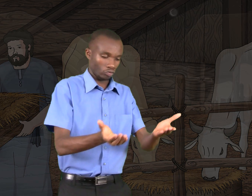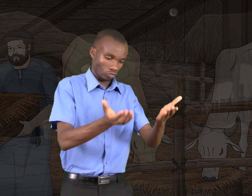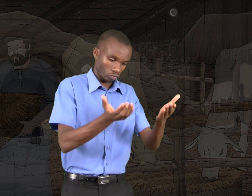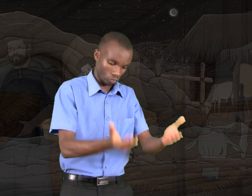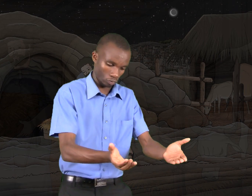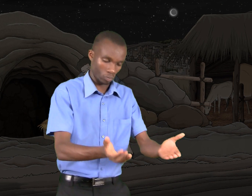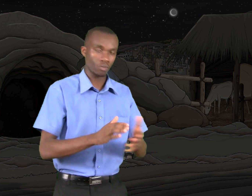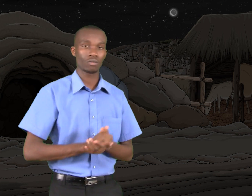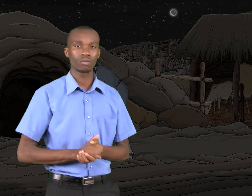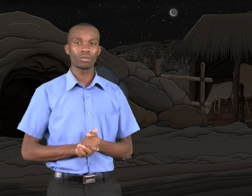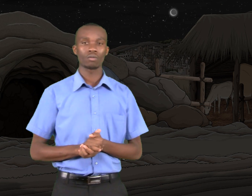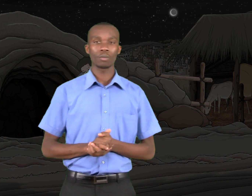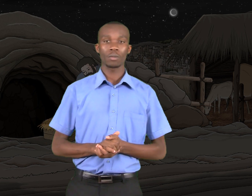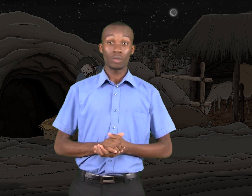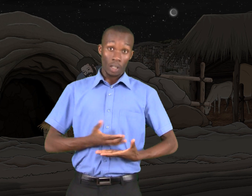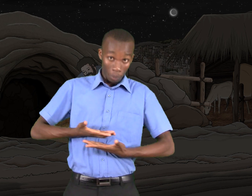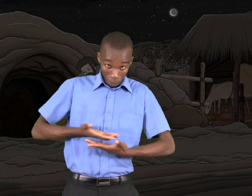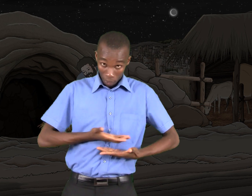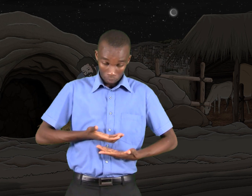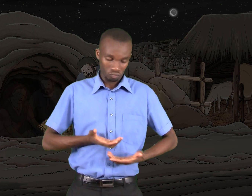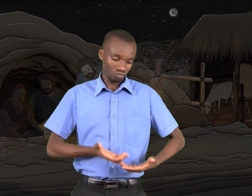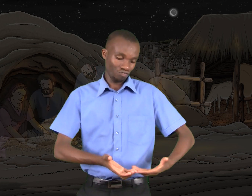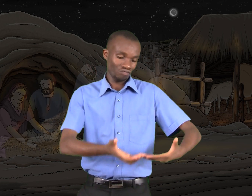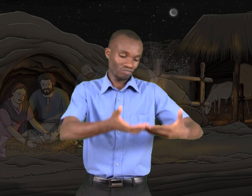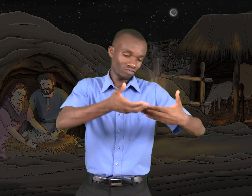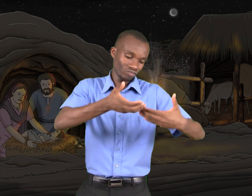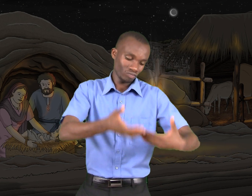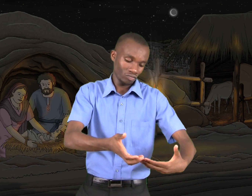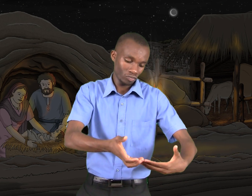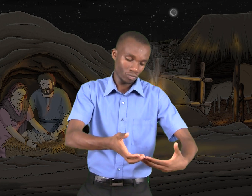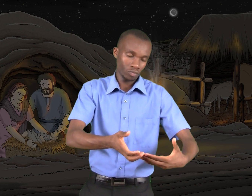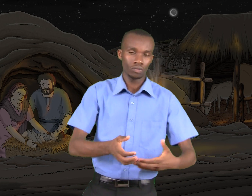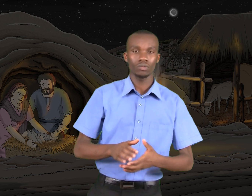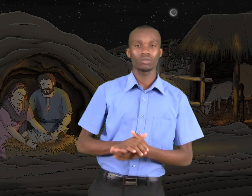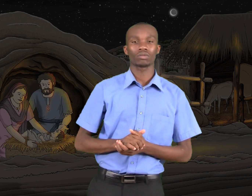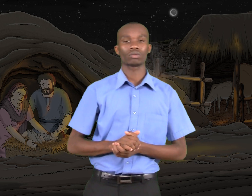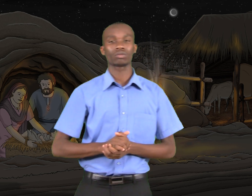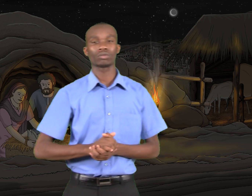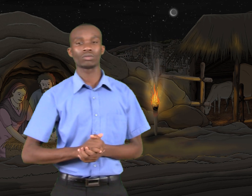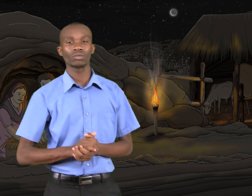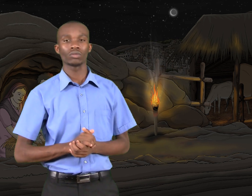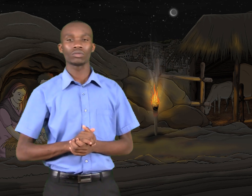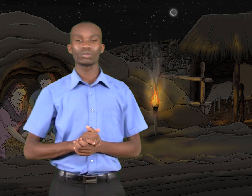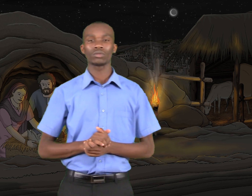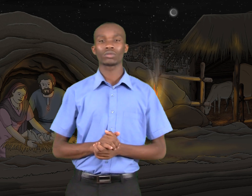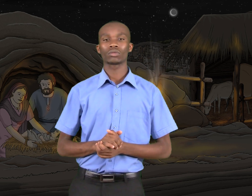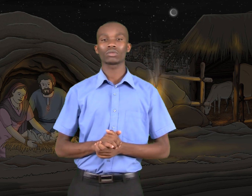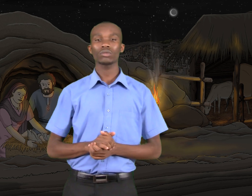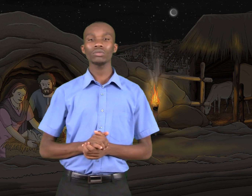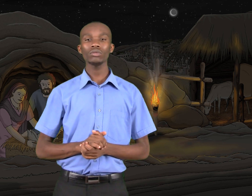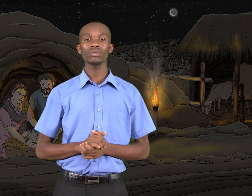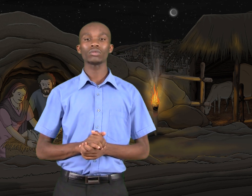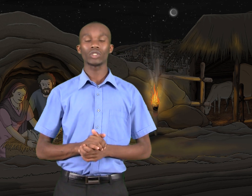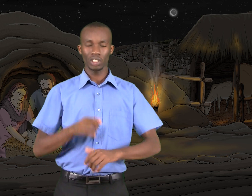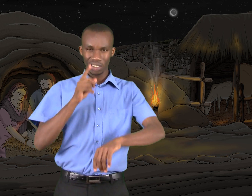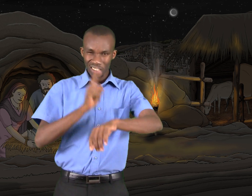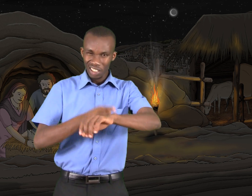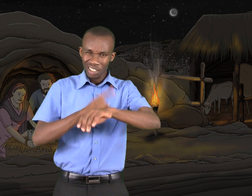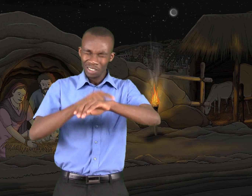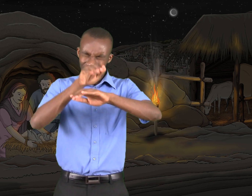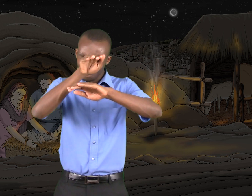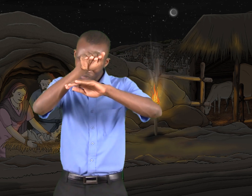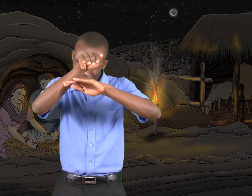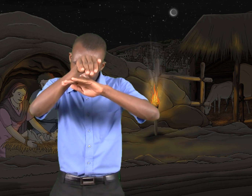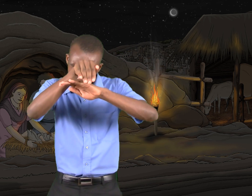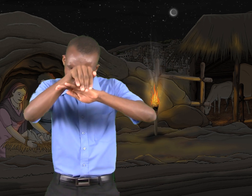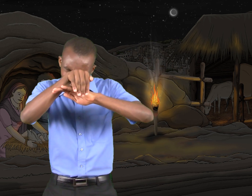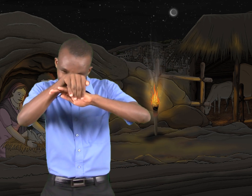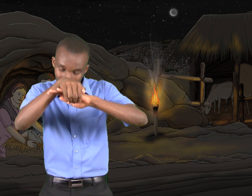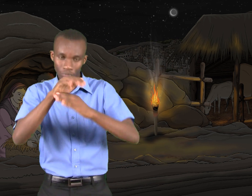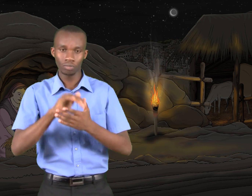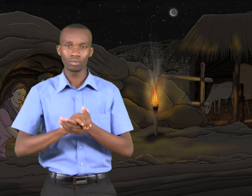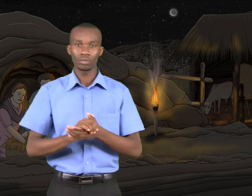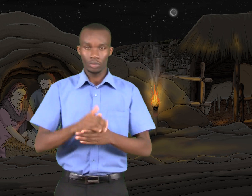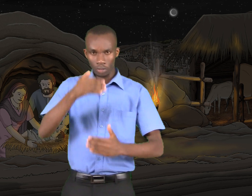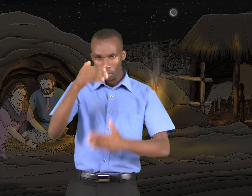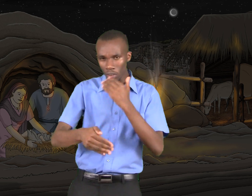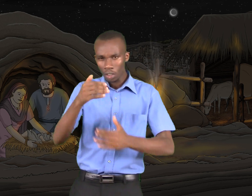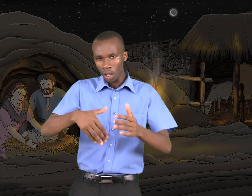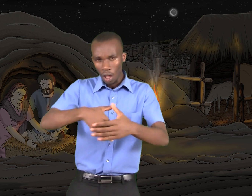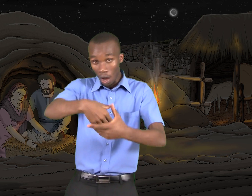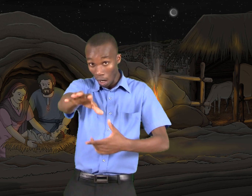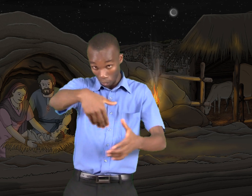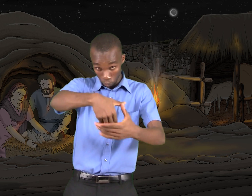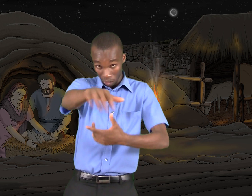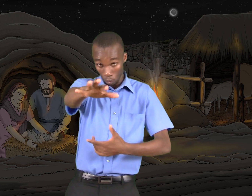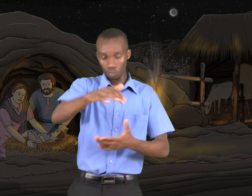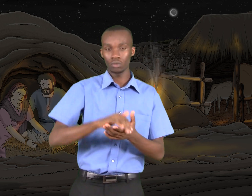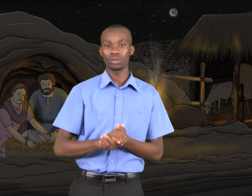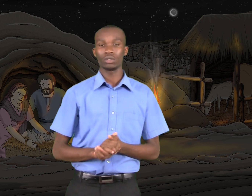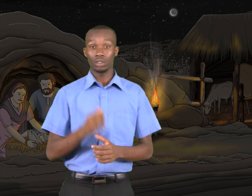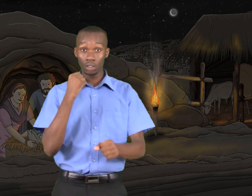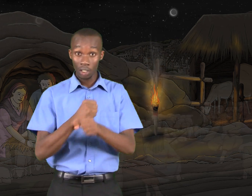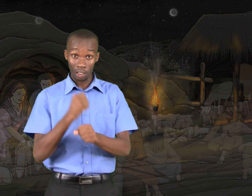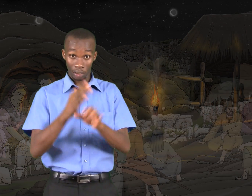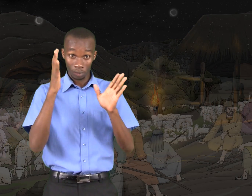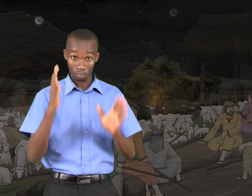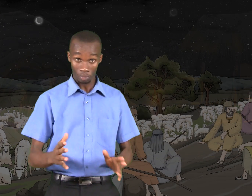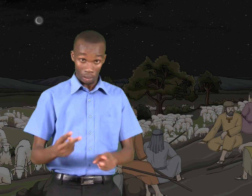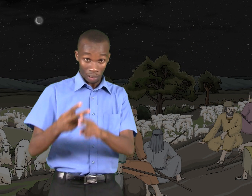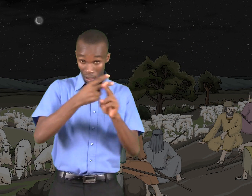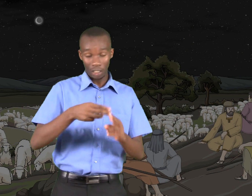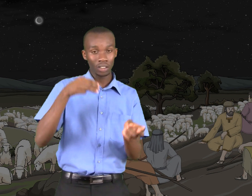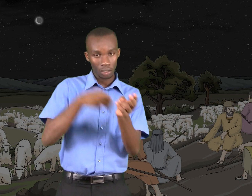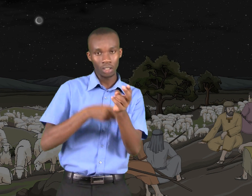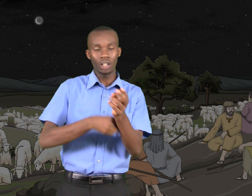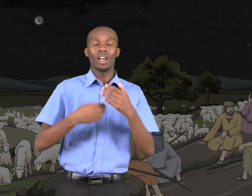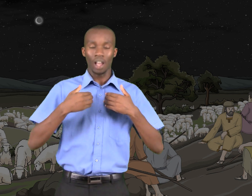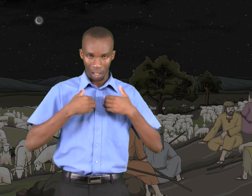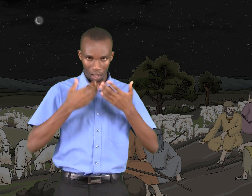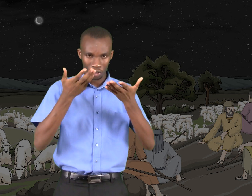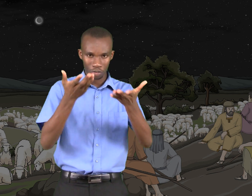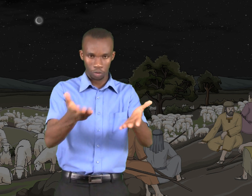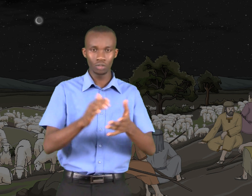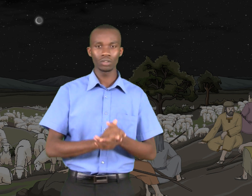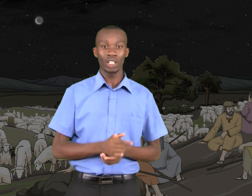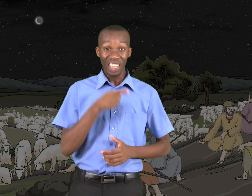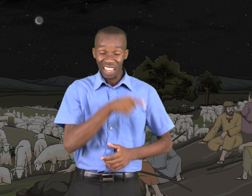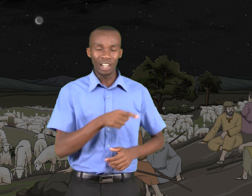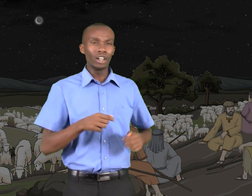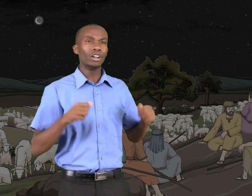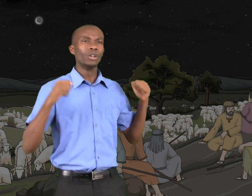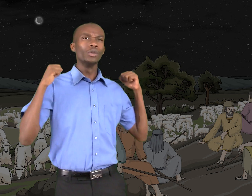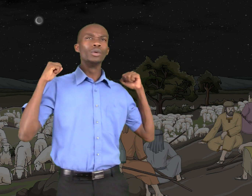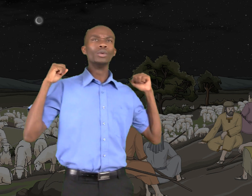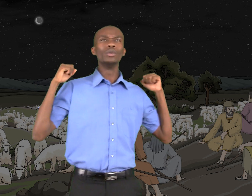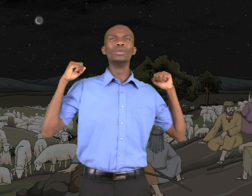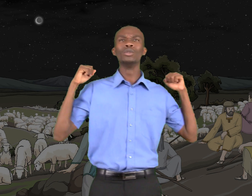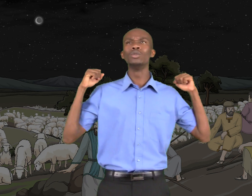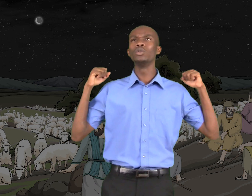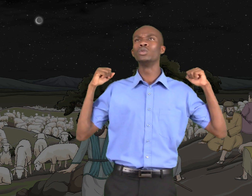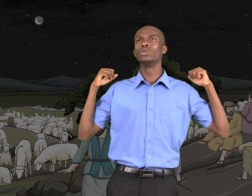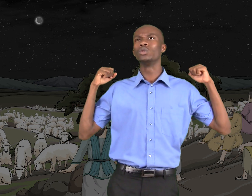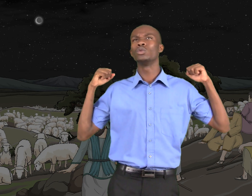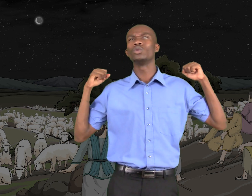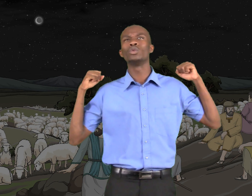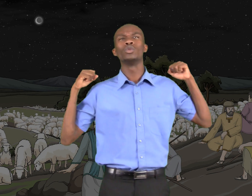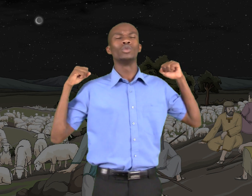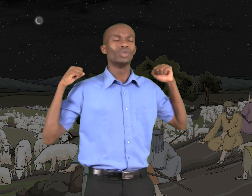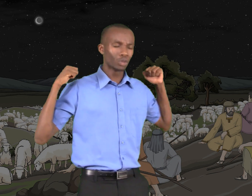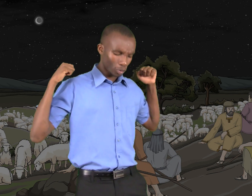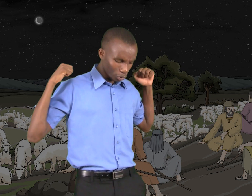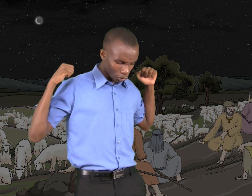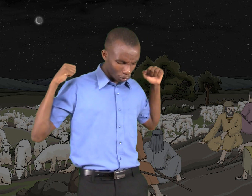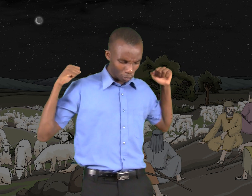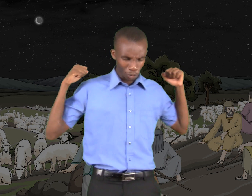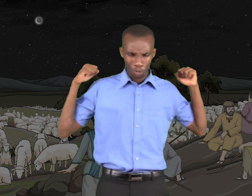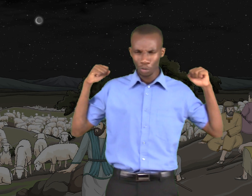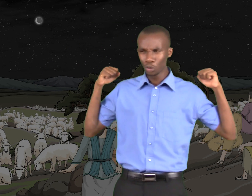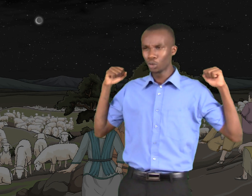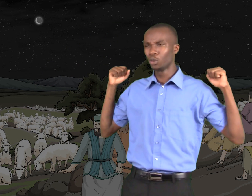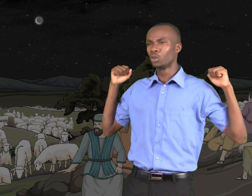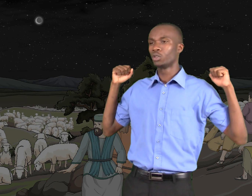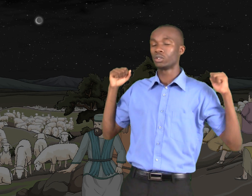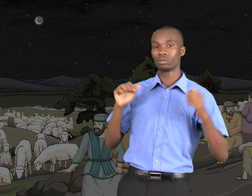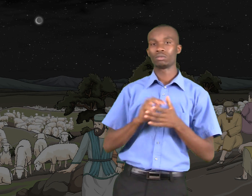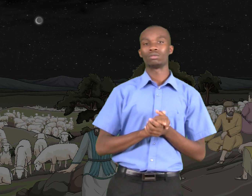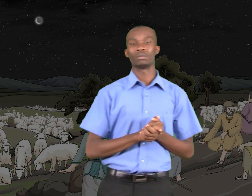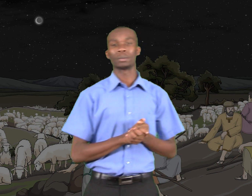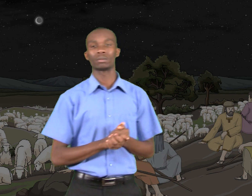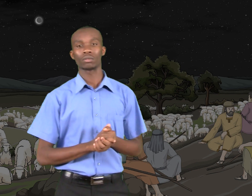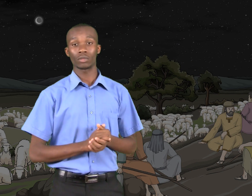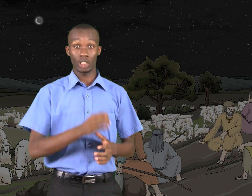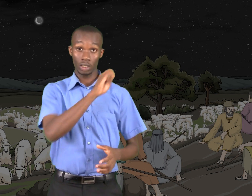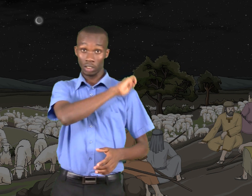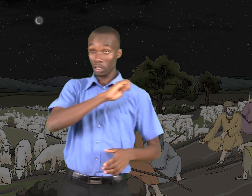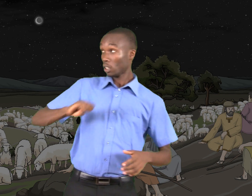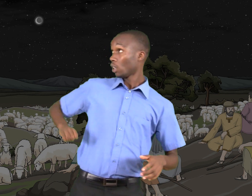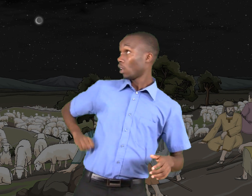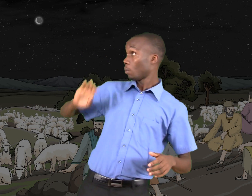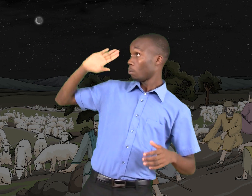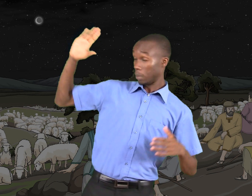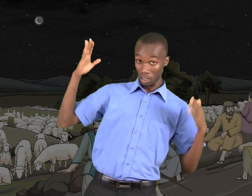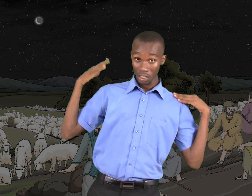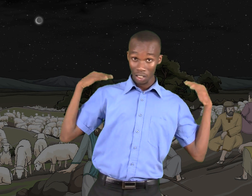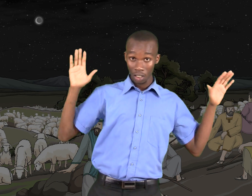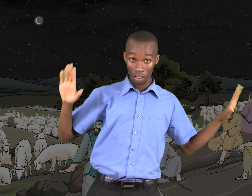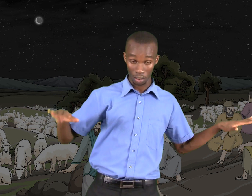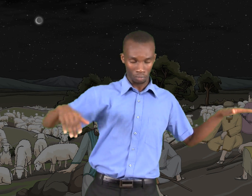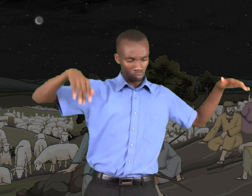And she gave birth to her firstborn, a Son. She wrapped Him in swaddling cloths and laid Him in a manger, because there was no room for them in the inn. And there were shepherds residing in the fields nearby, keeping watch over their flocks by night.